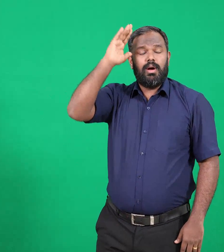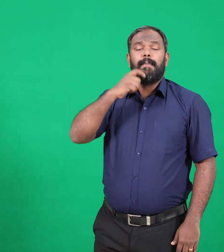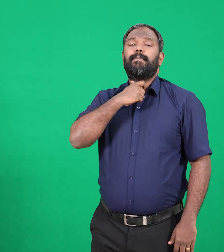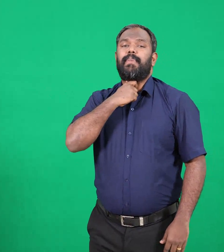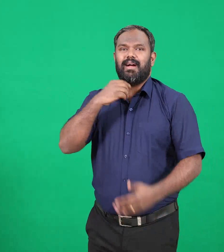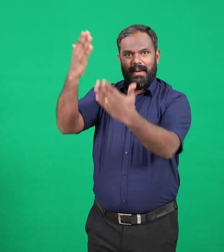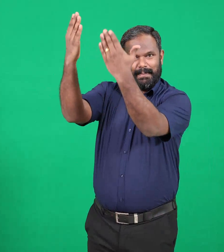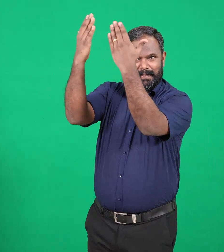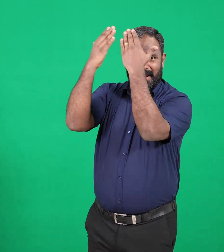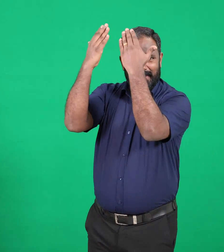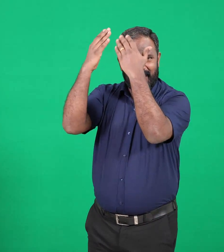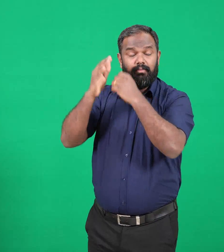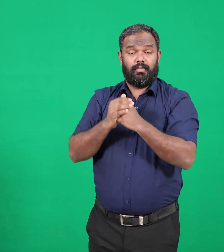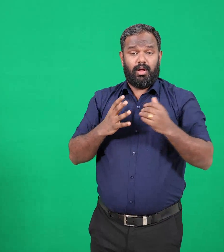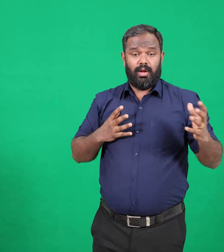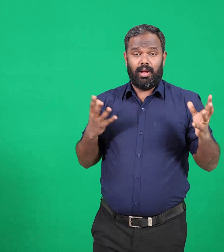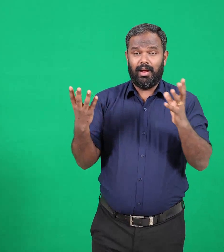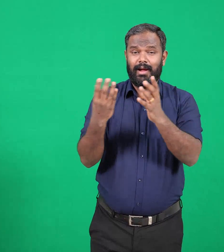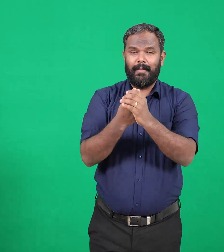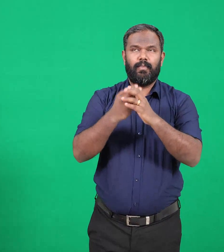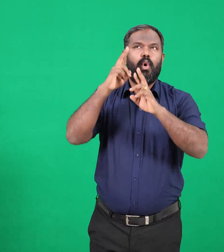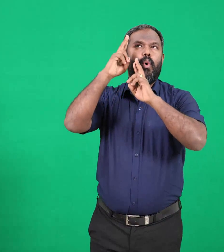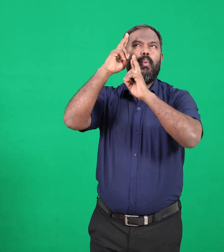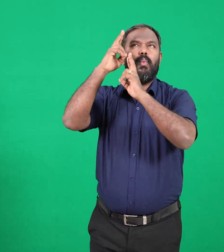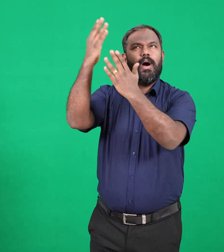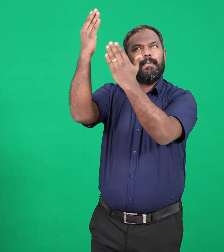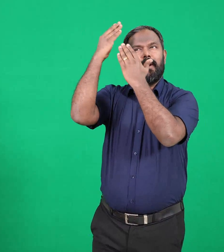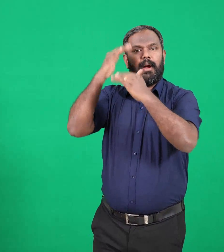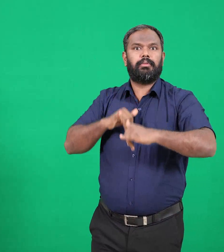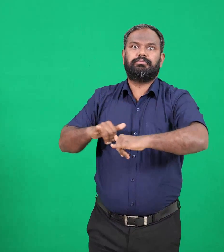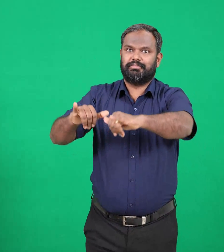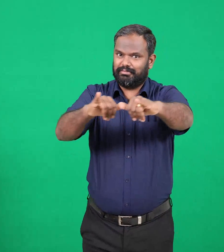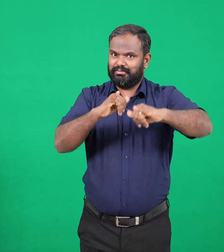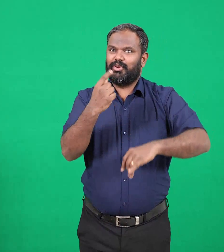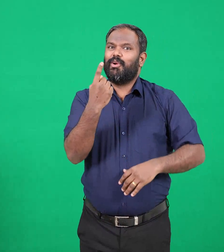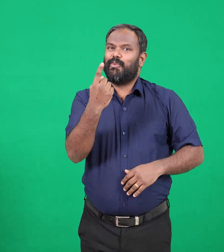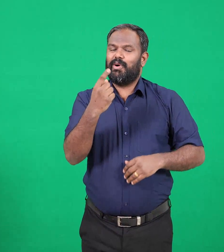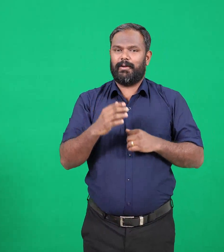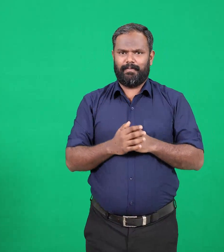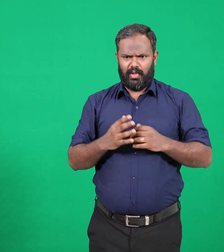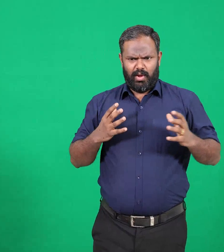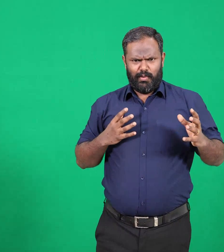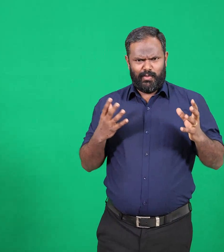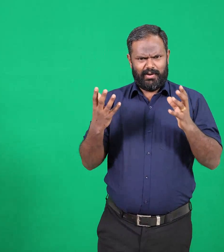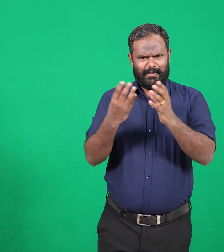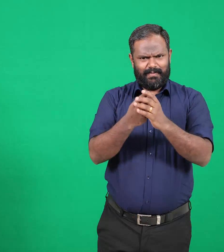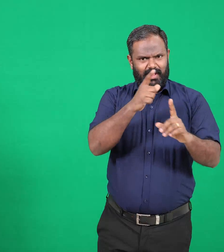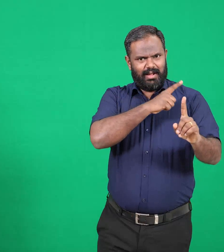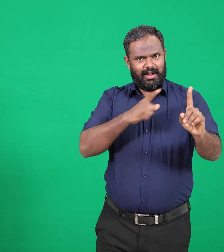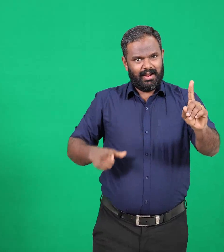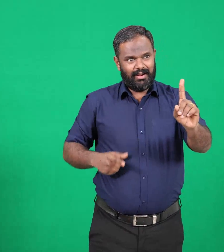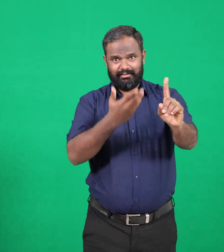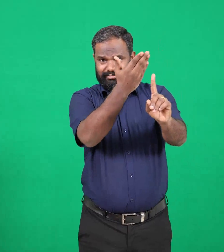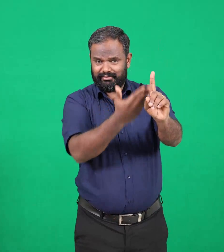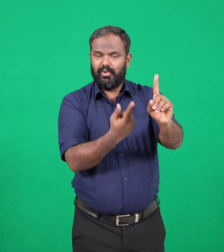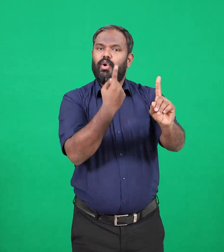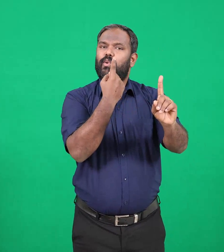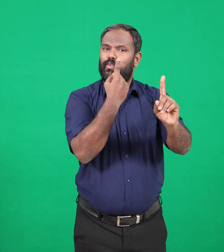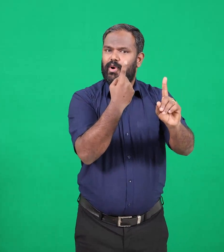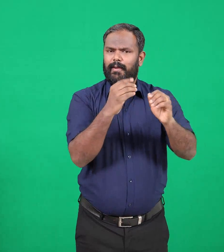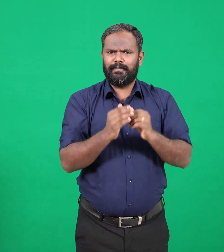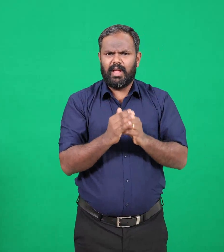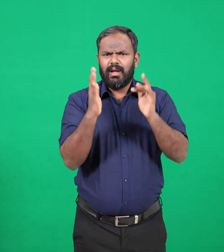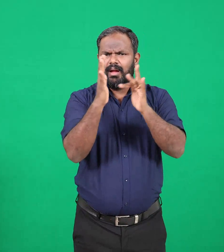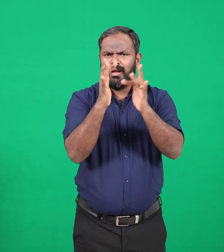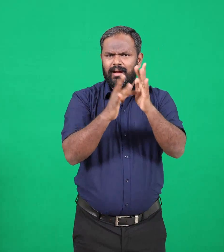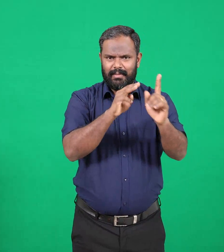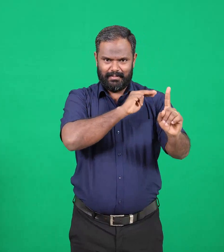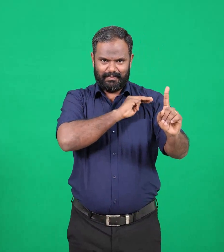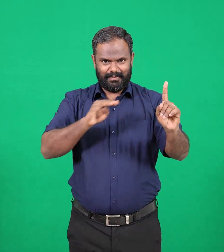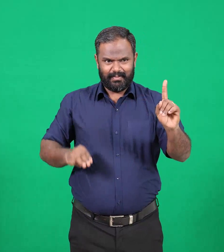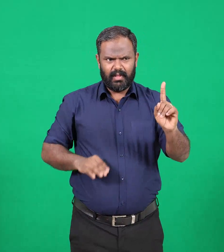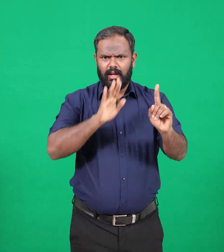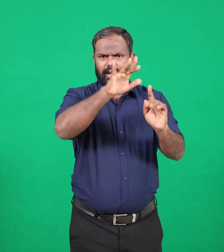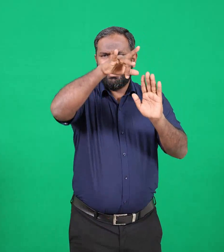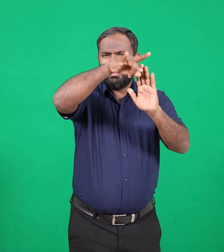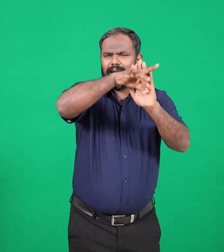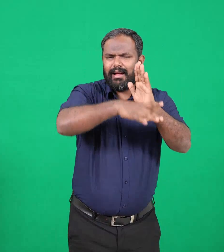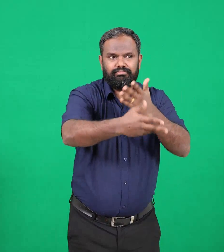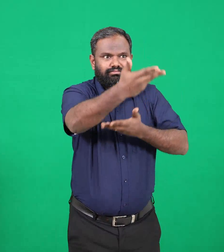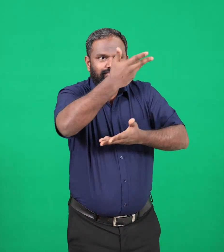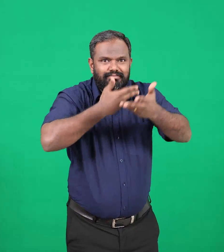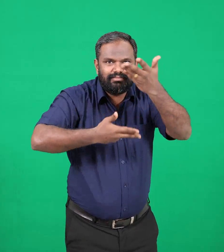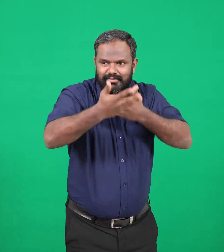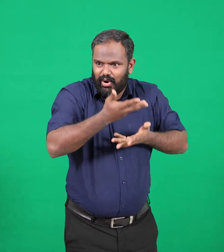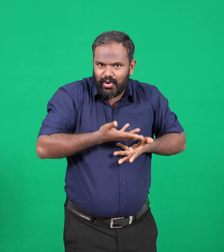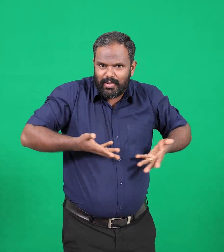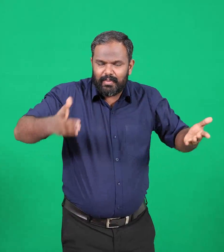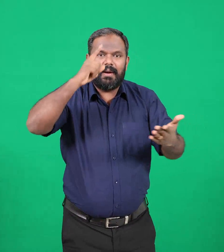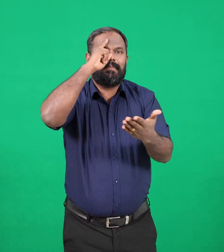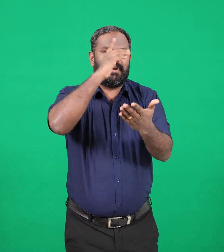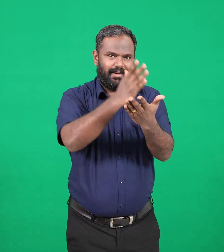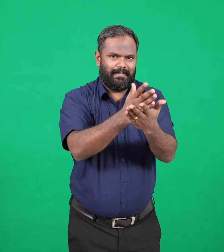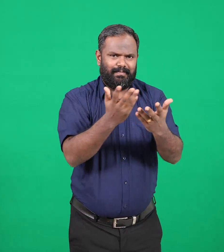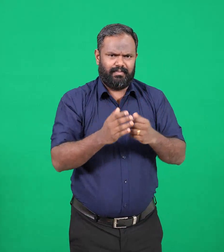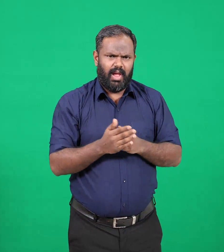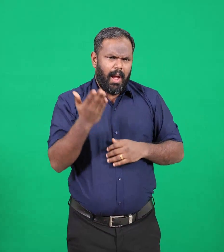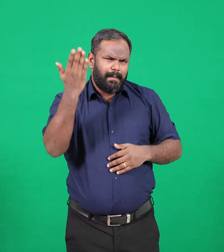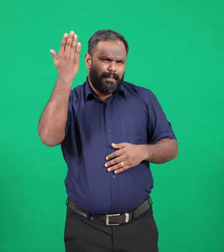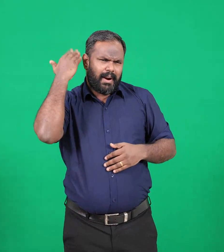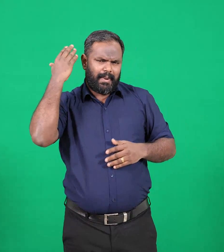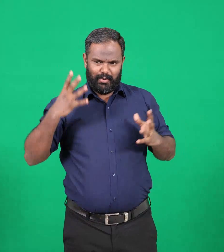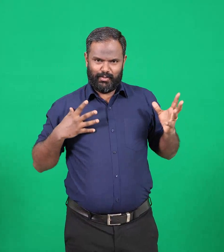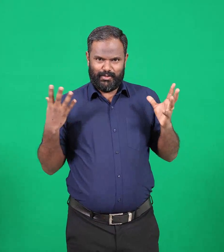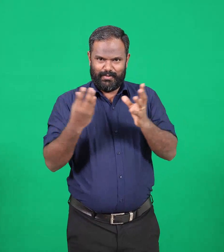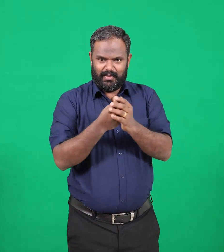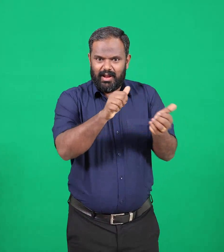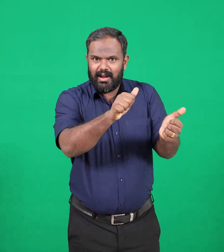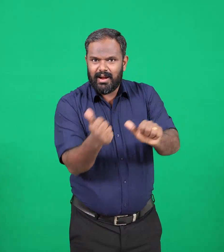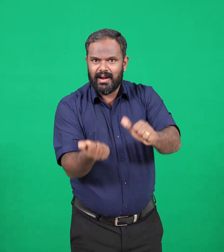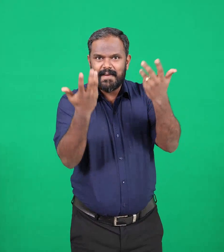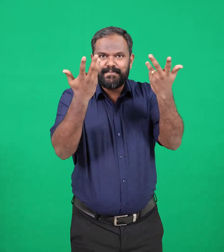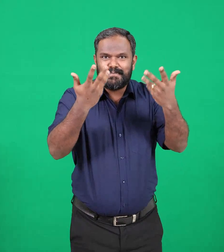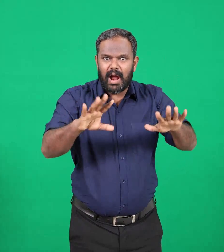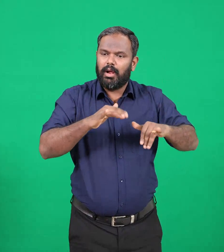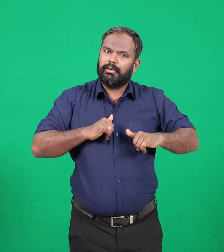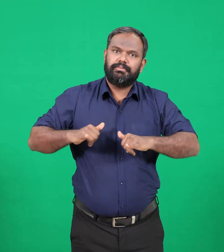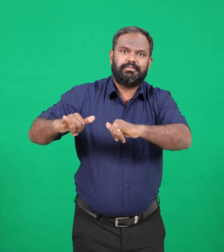one Lord, one faith, one baptism;